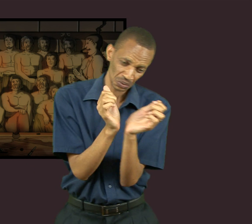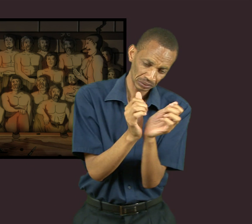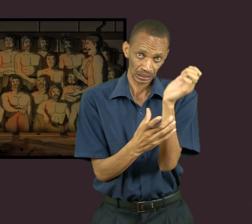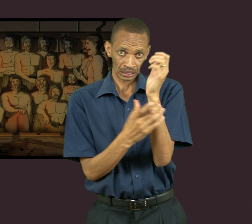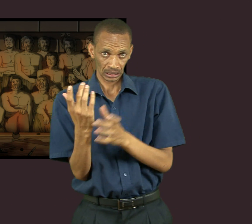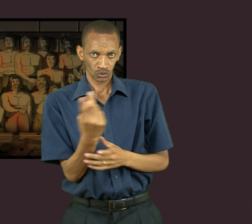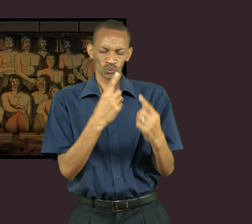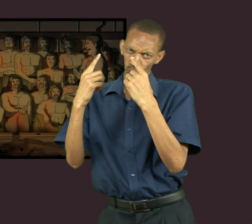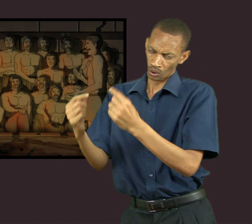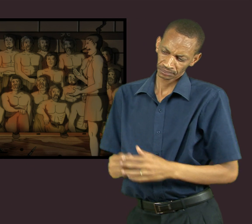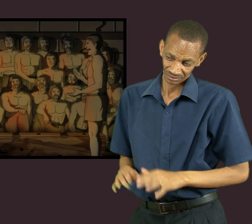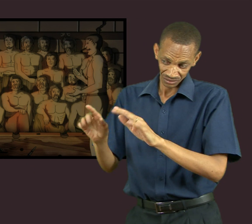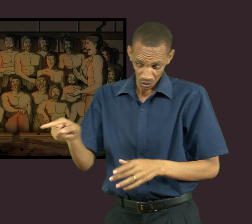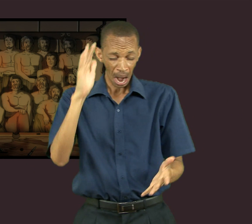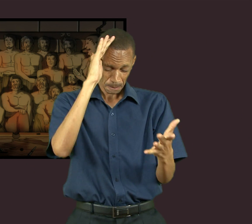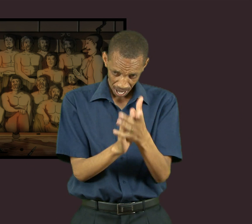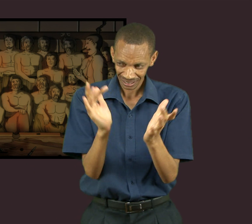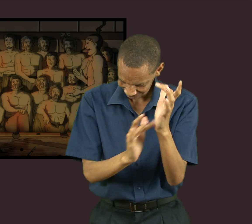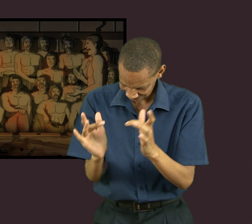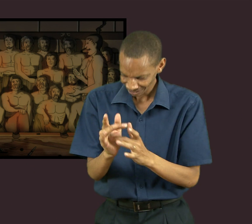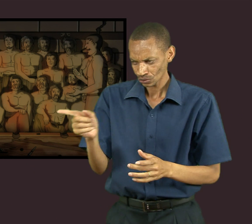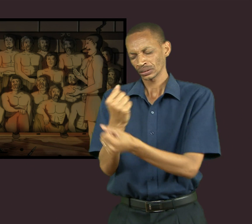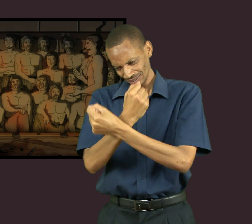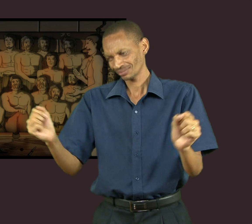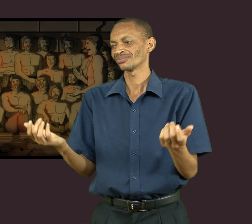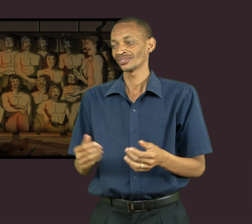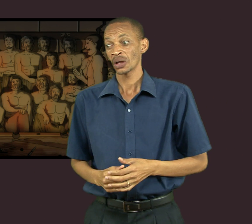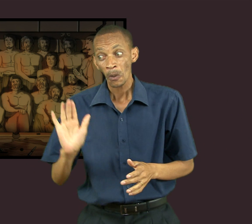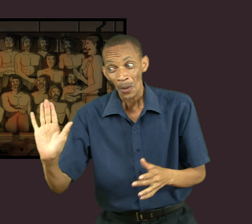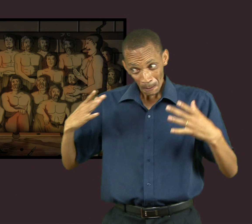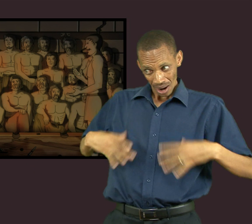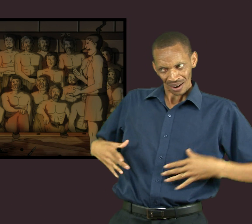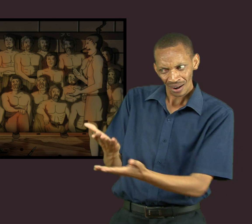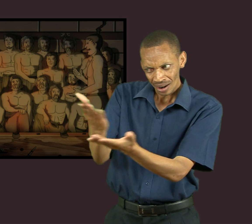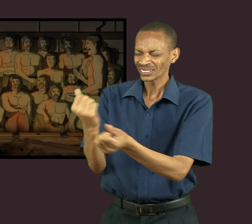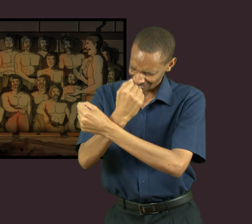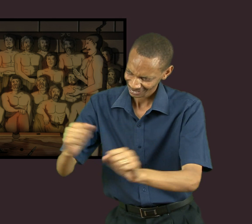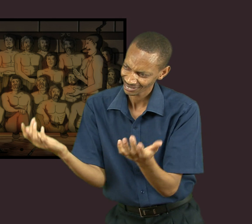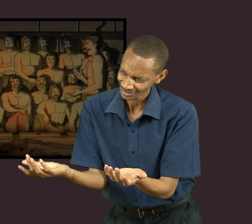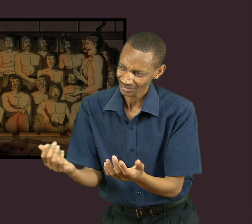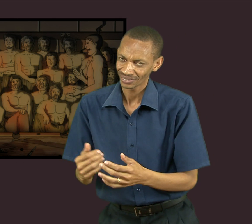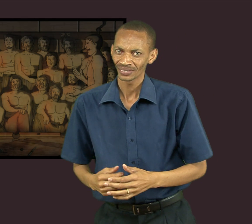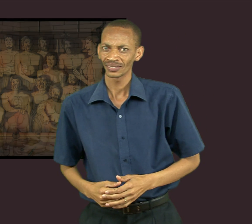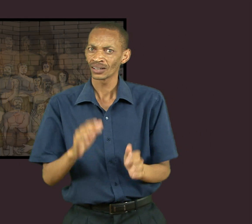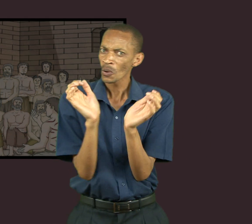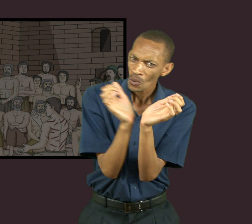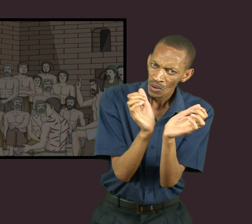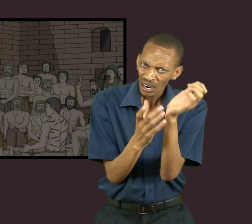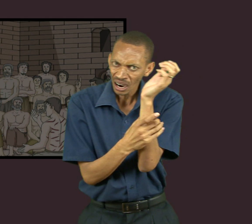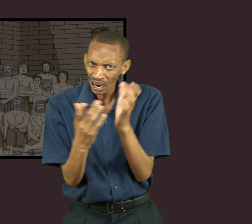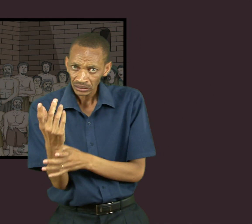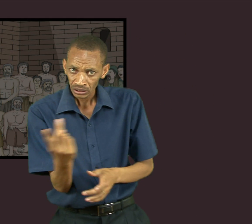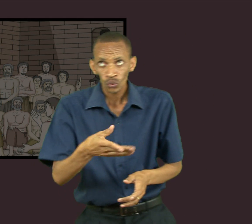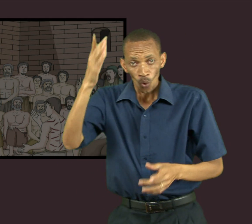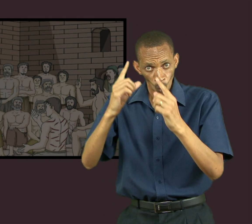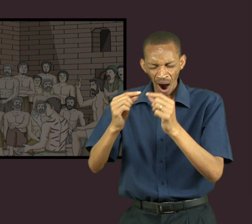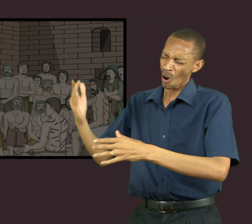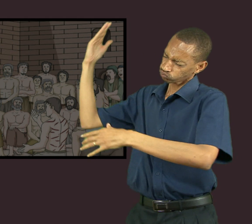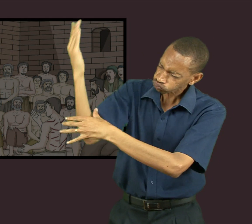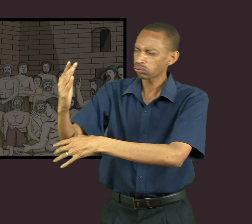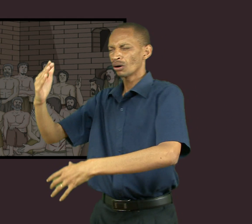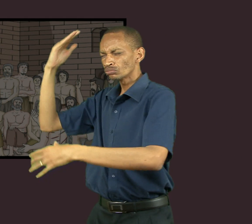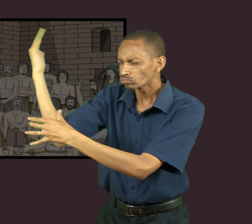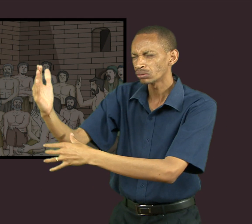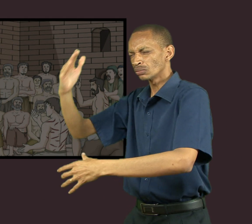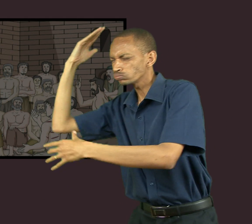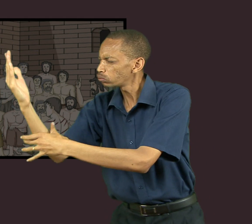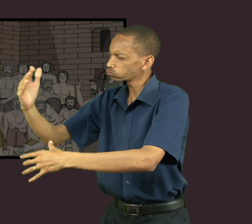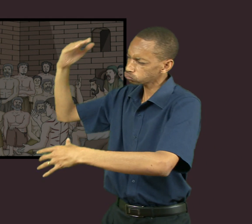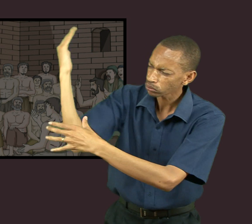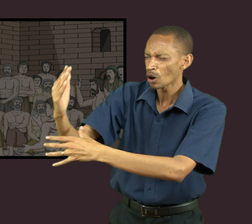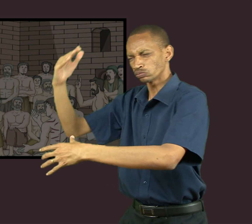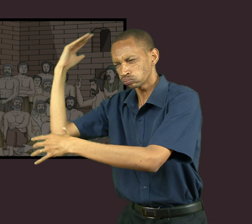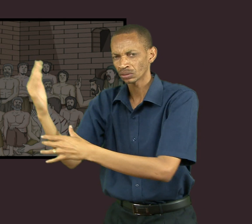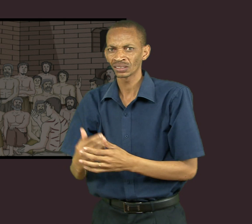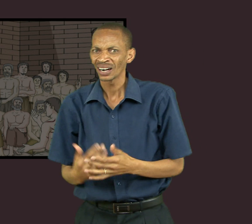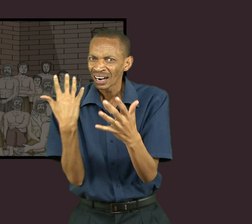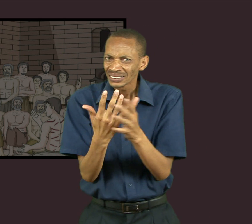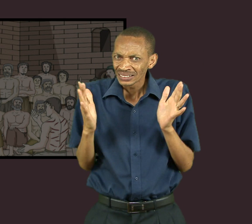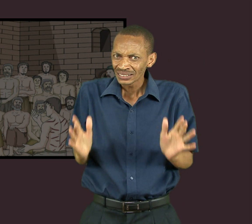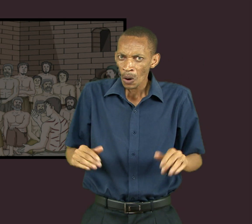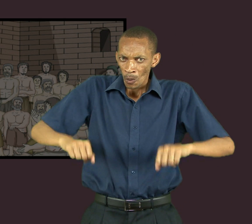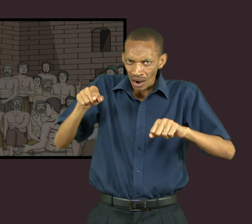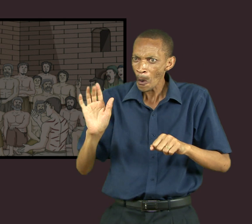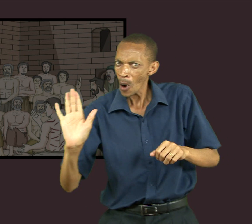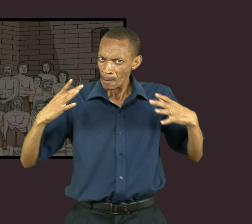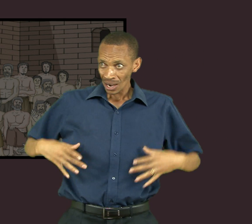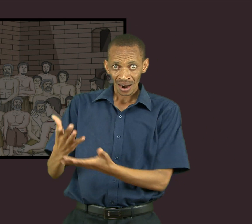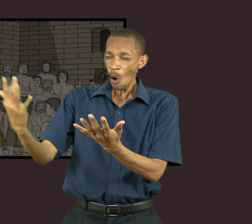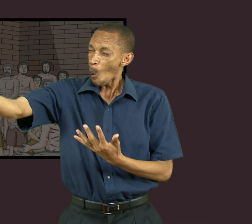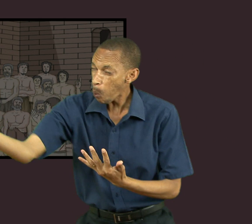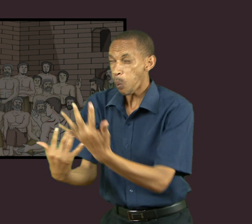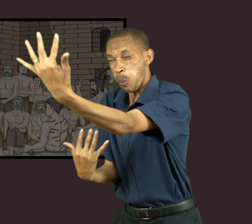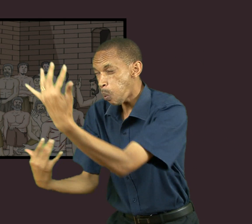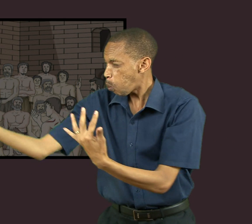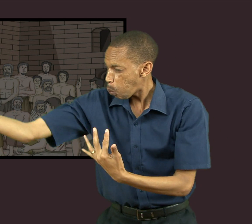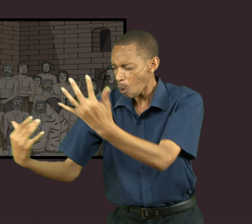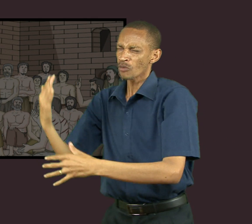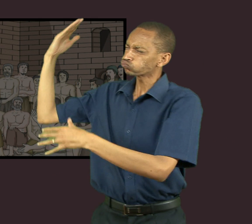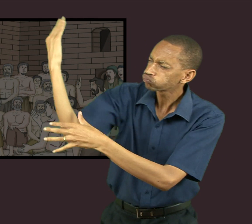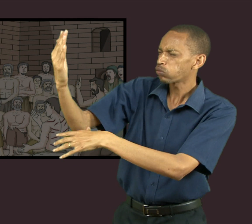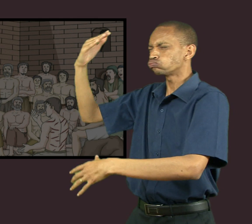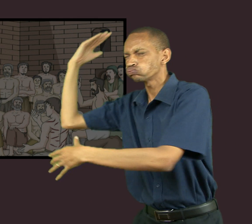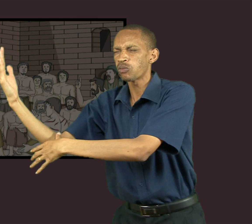They replied, “Believe in the Lord Jesus and you will be saved, you and your household.”